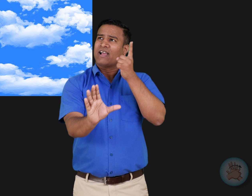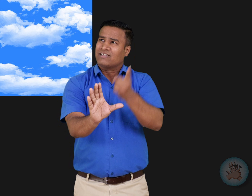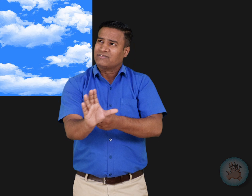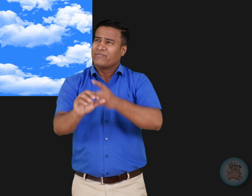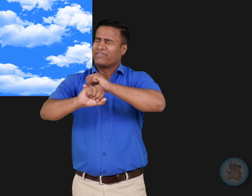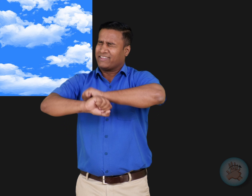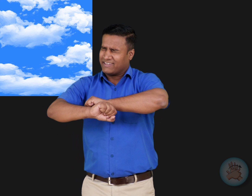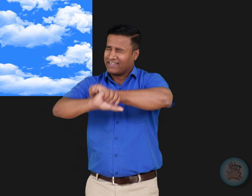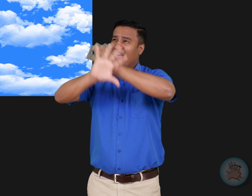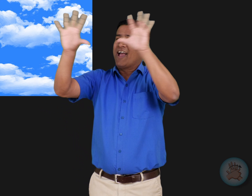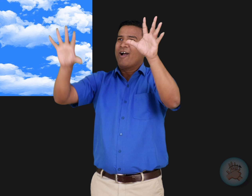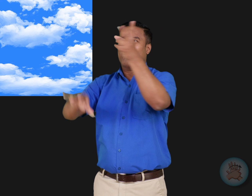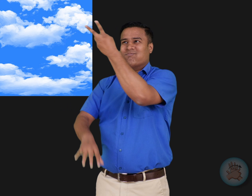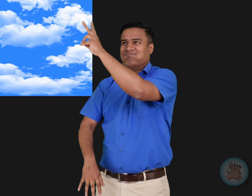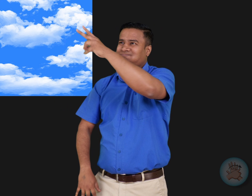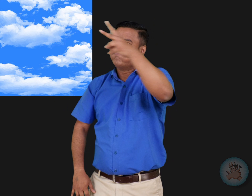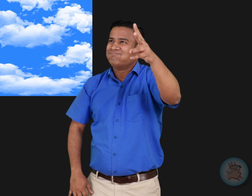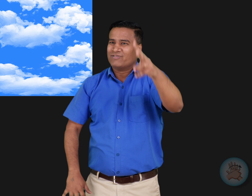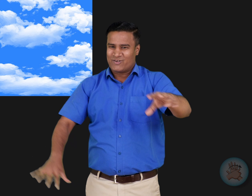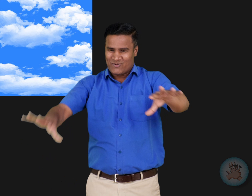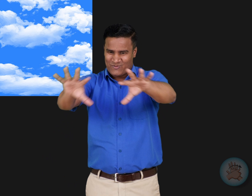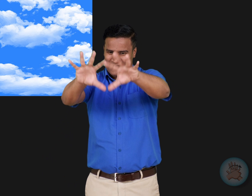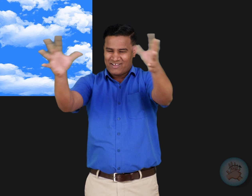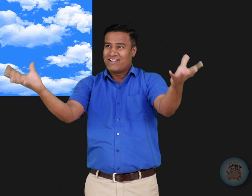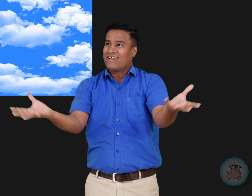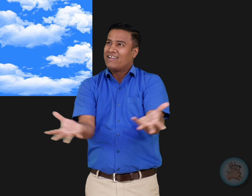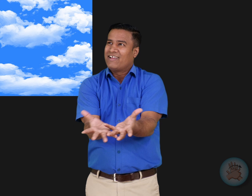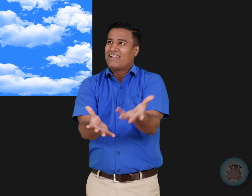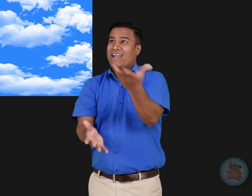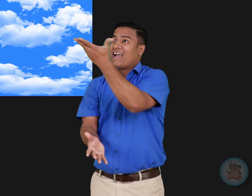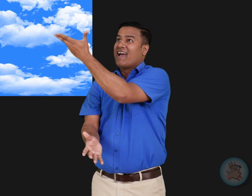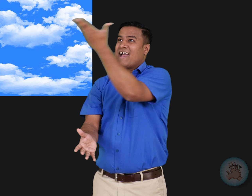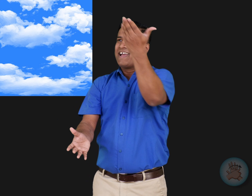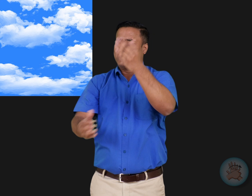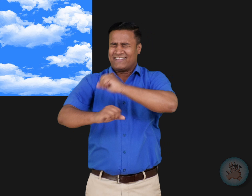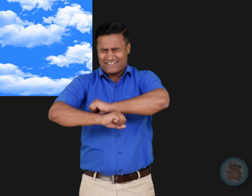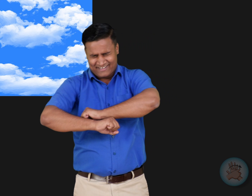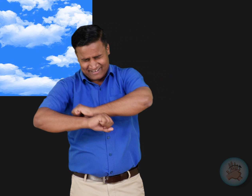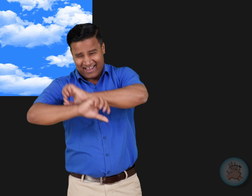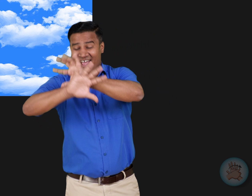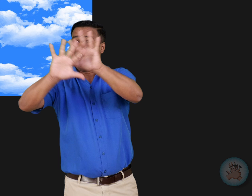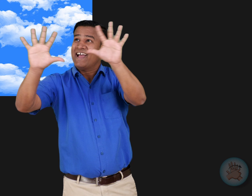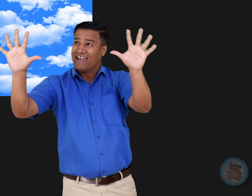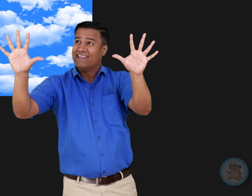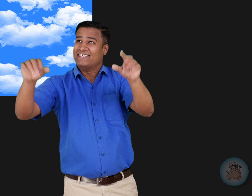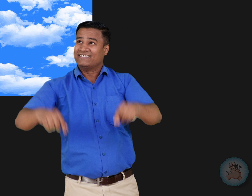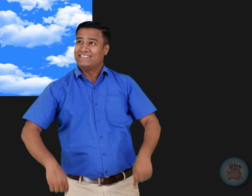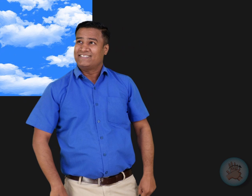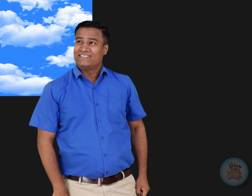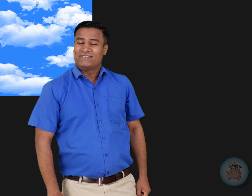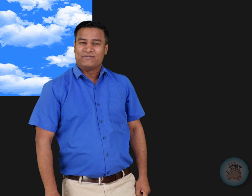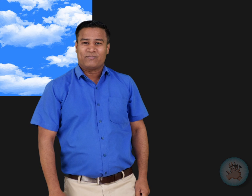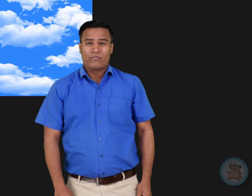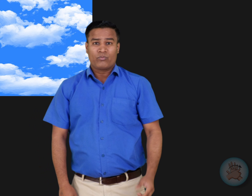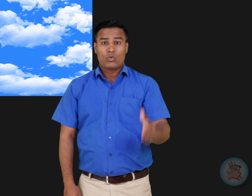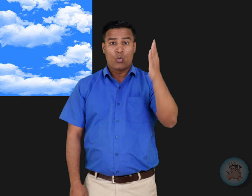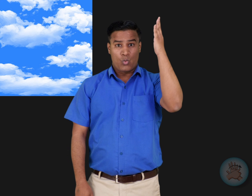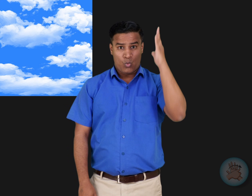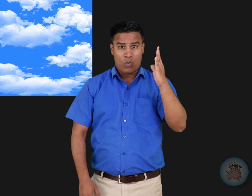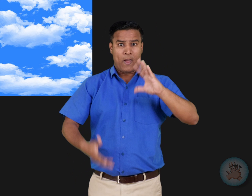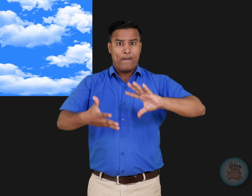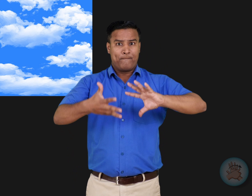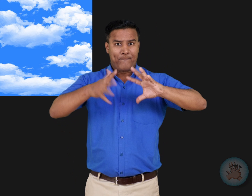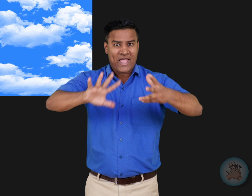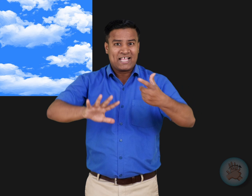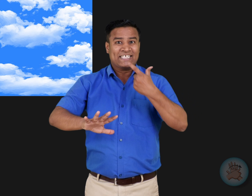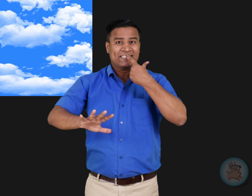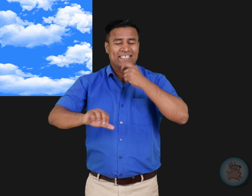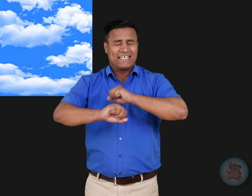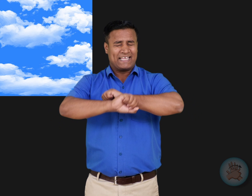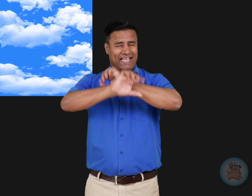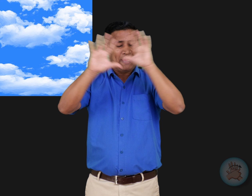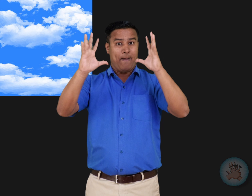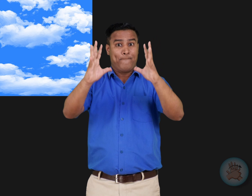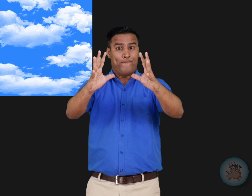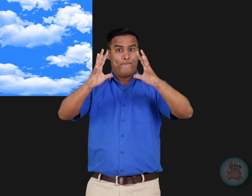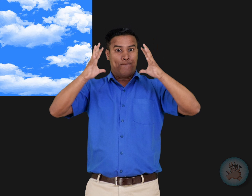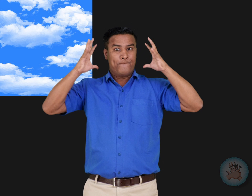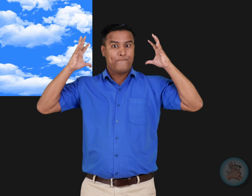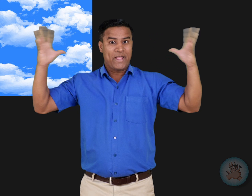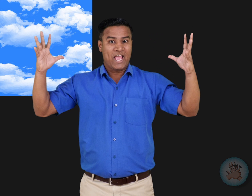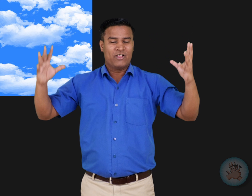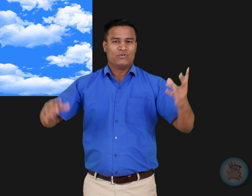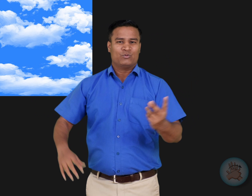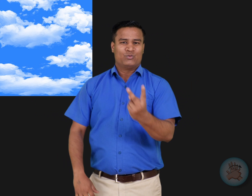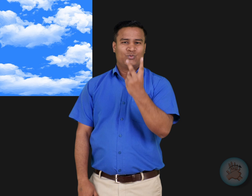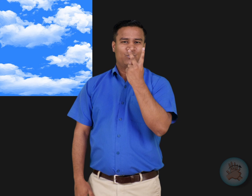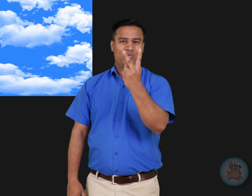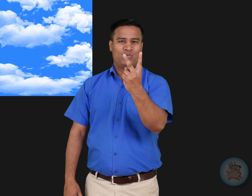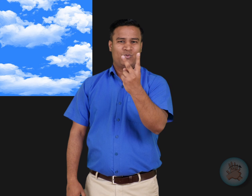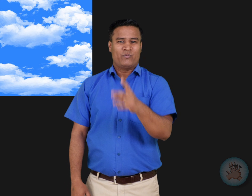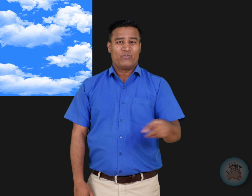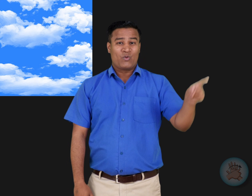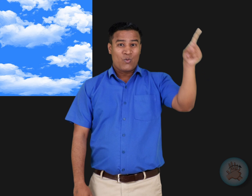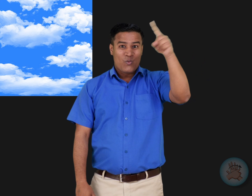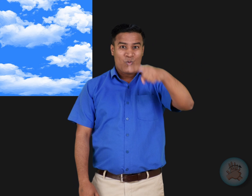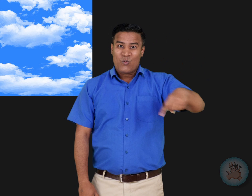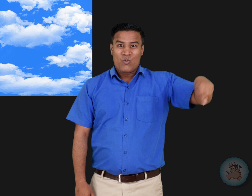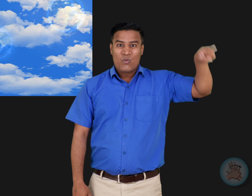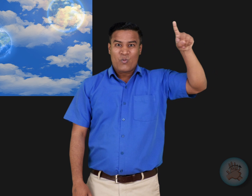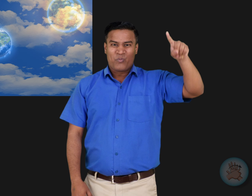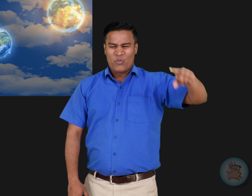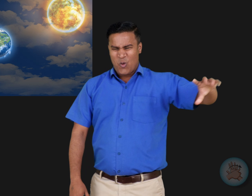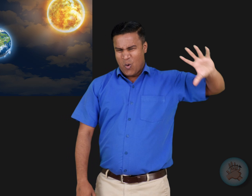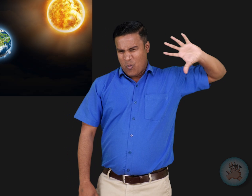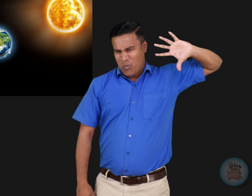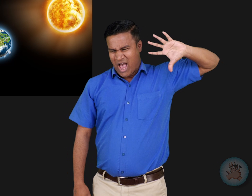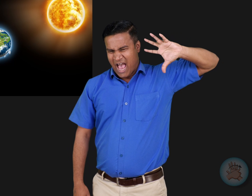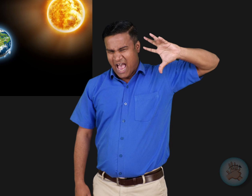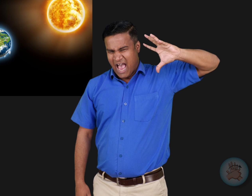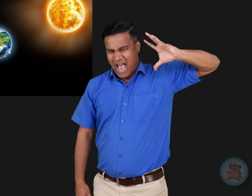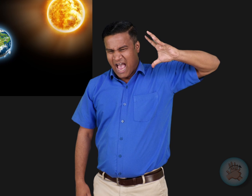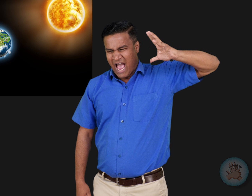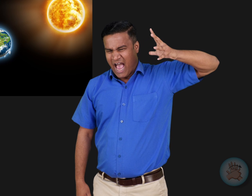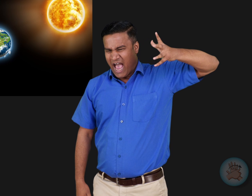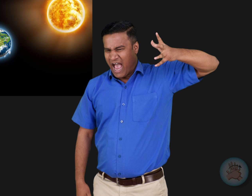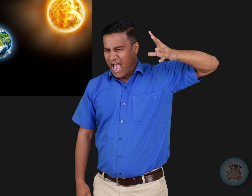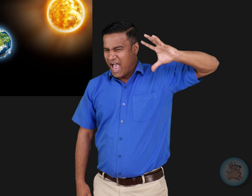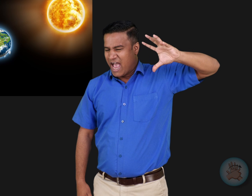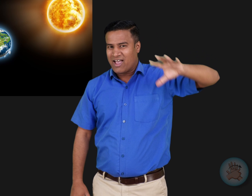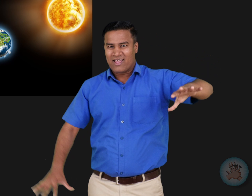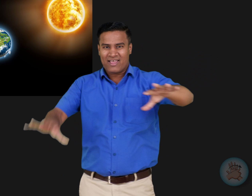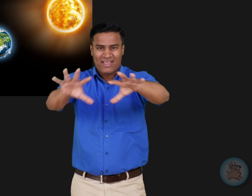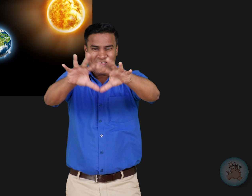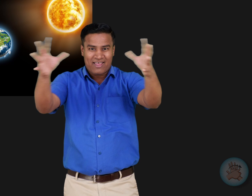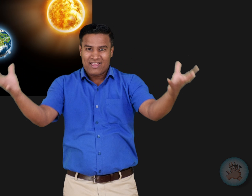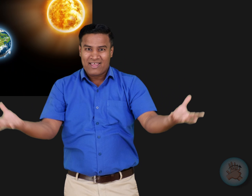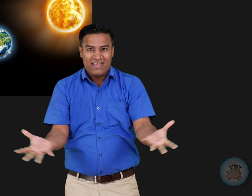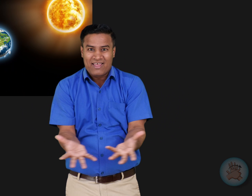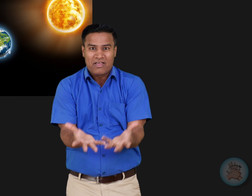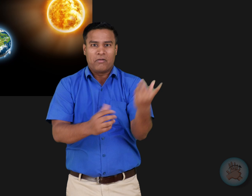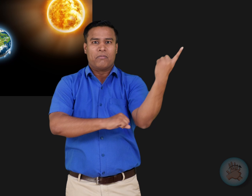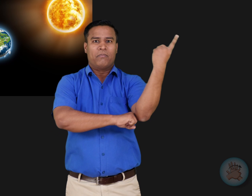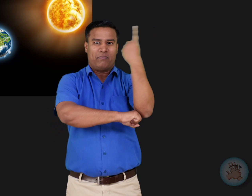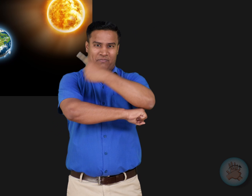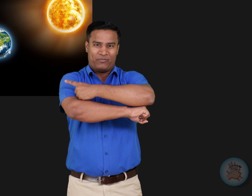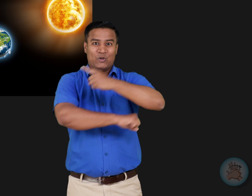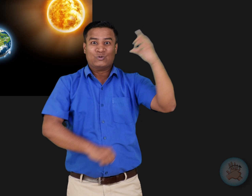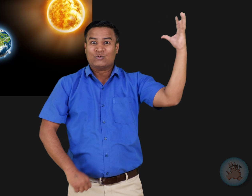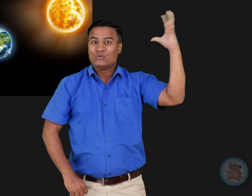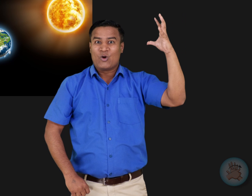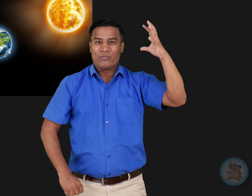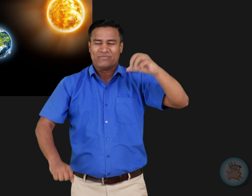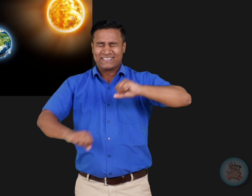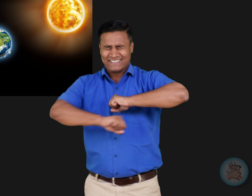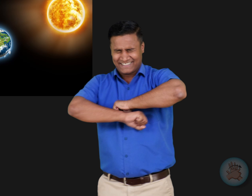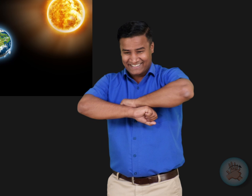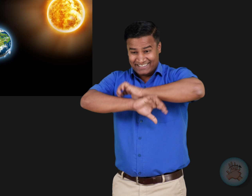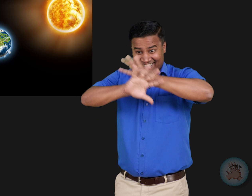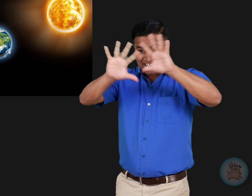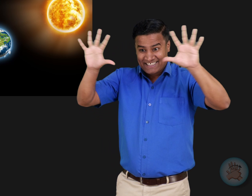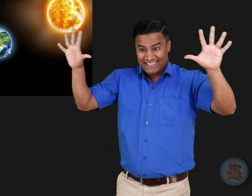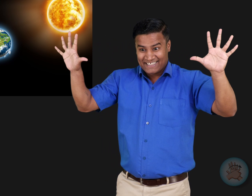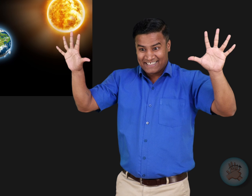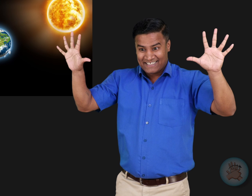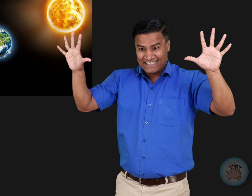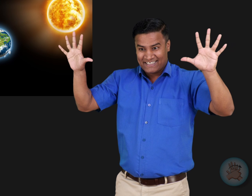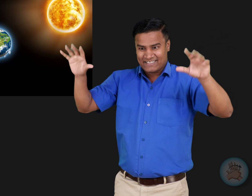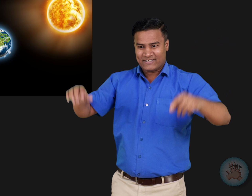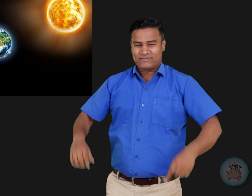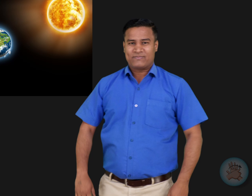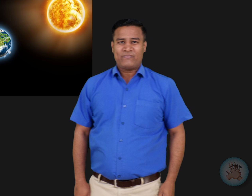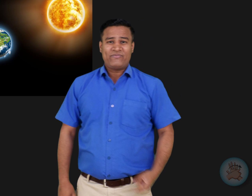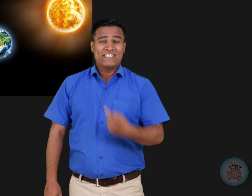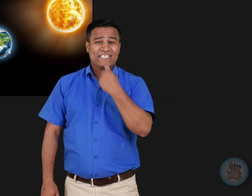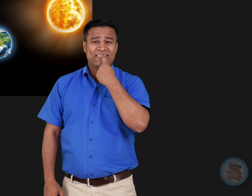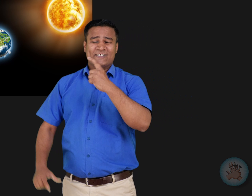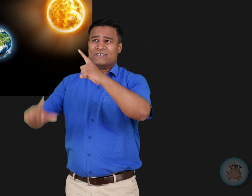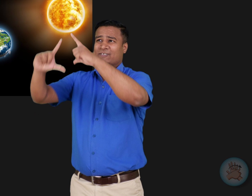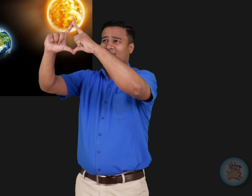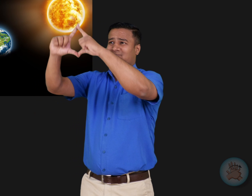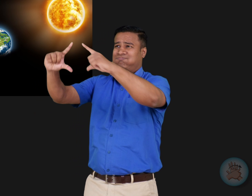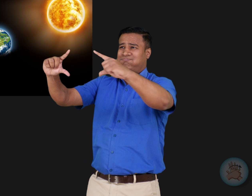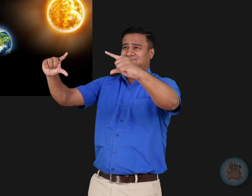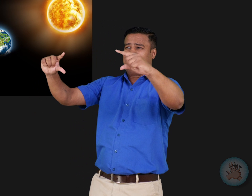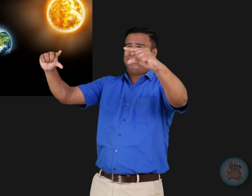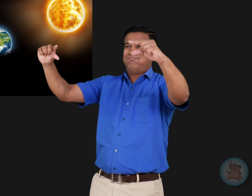And let them serve as lights in the expanse of the sky to shine upon the earth.” And it was so.